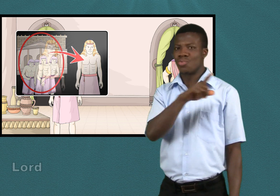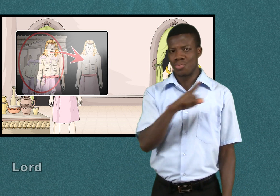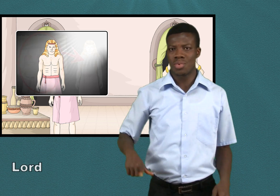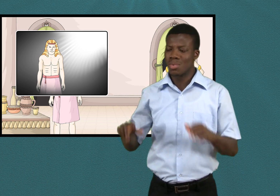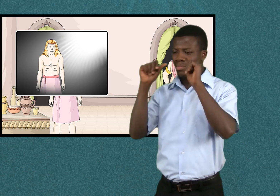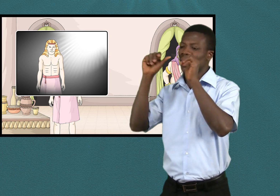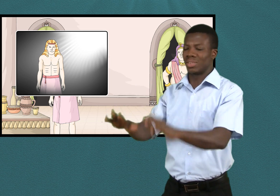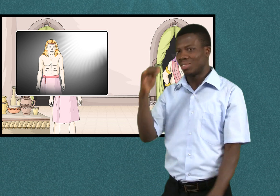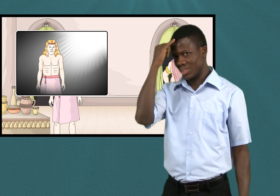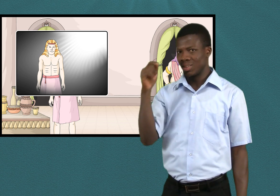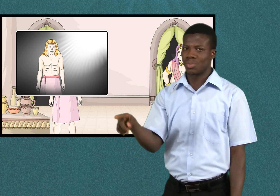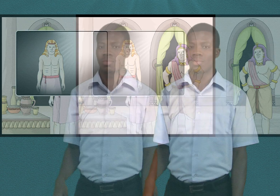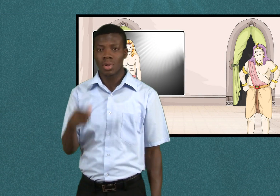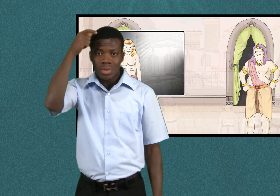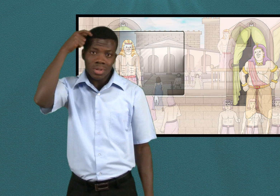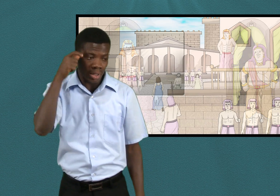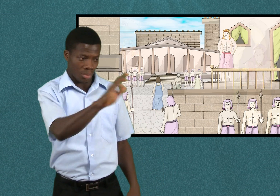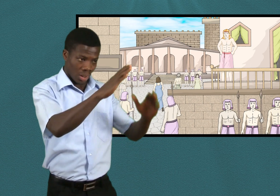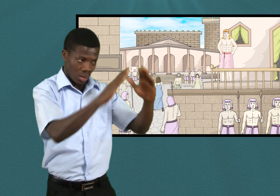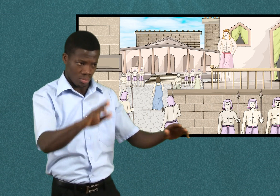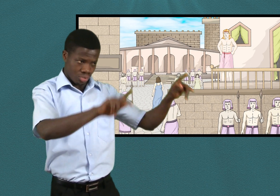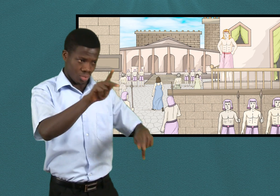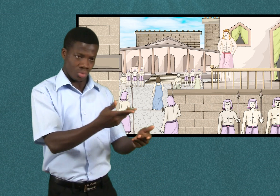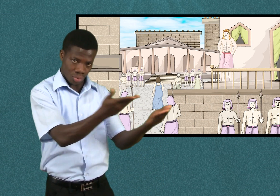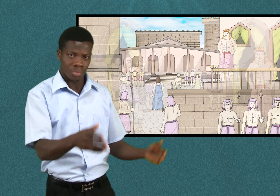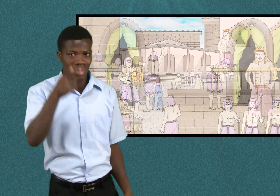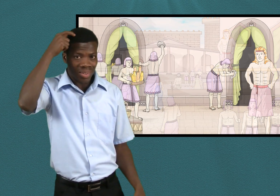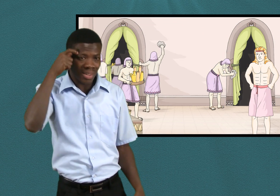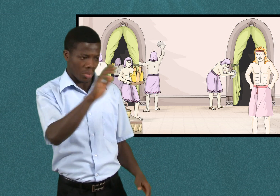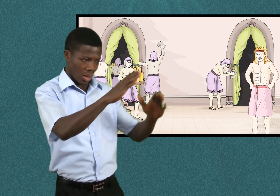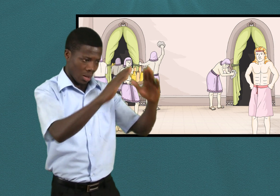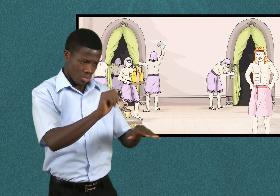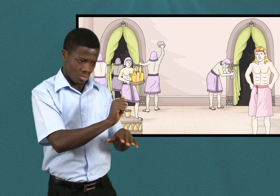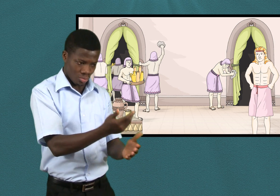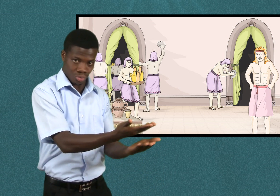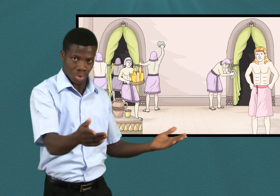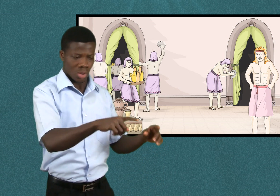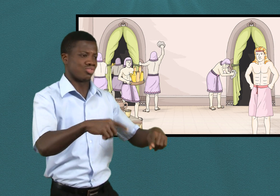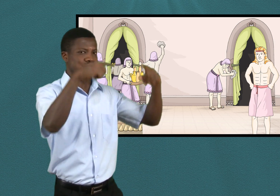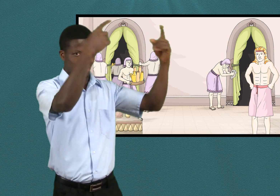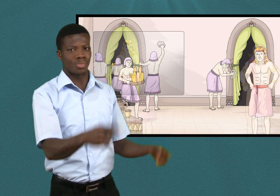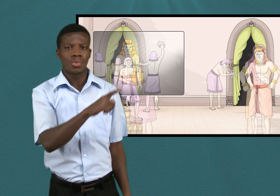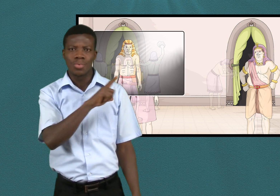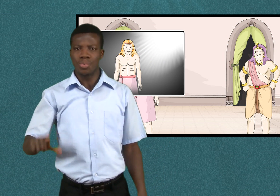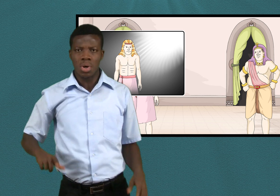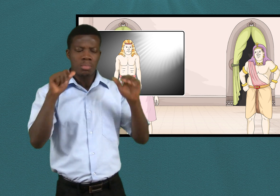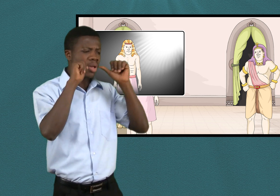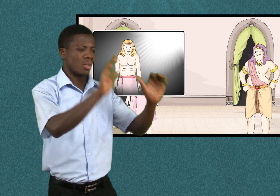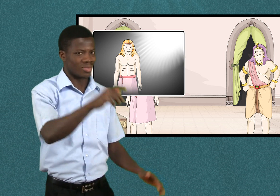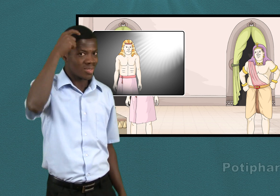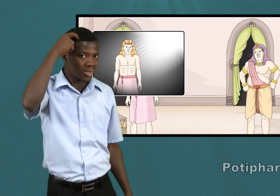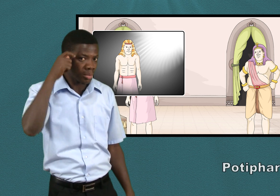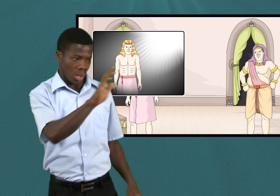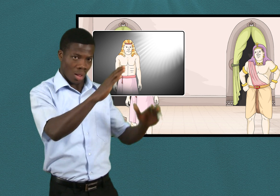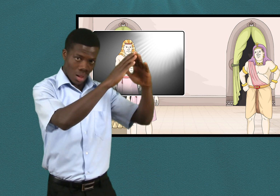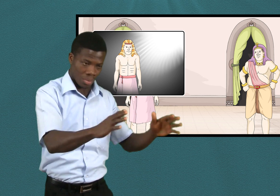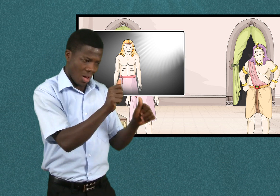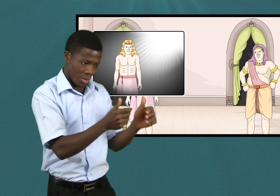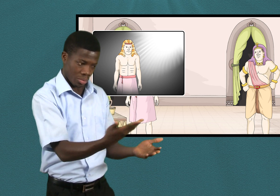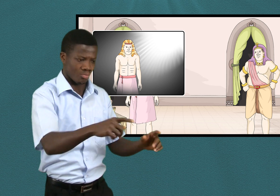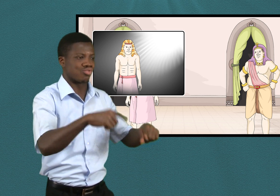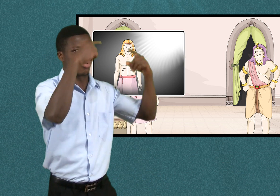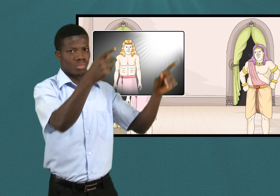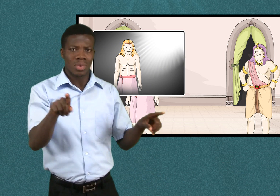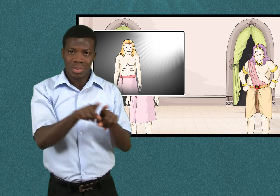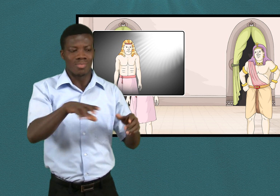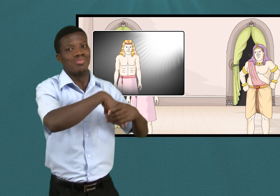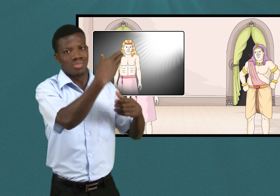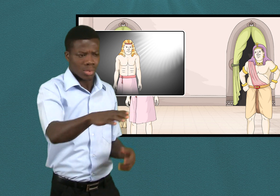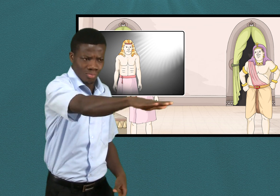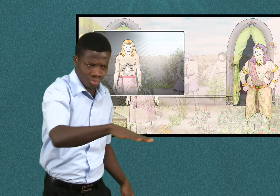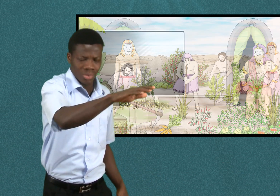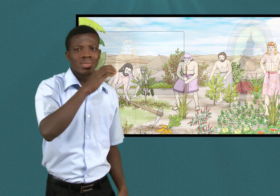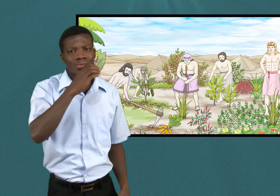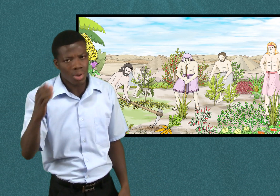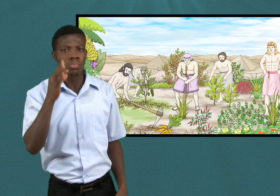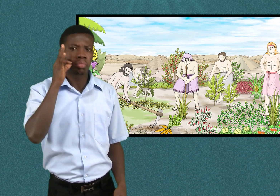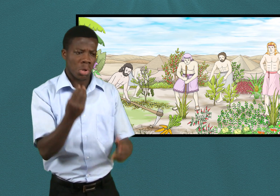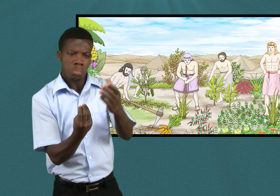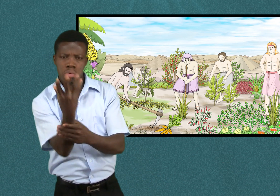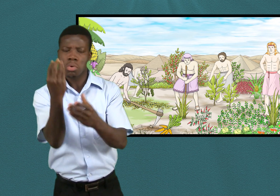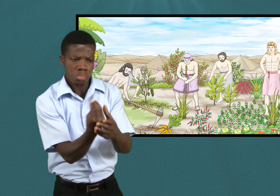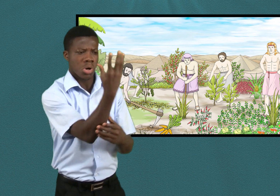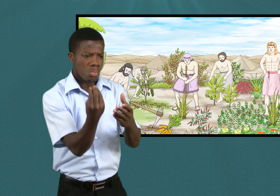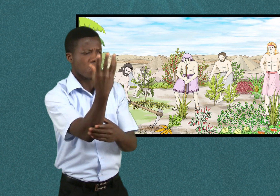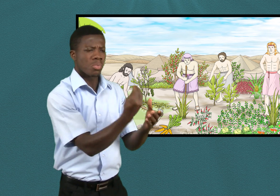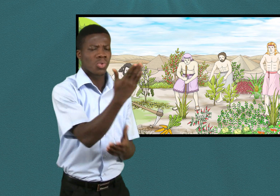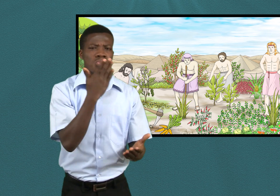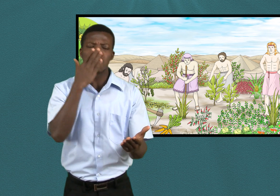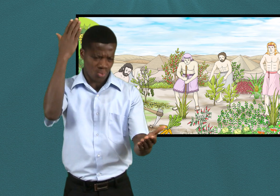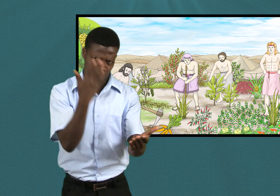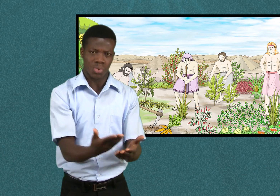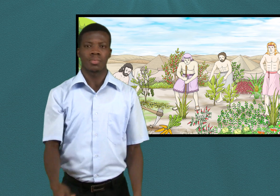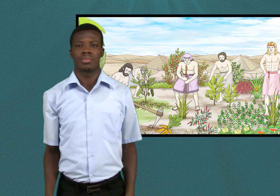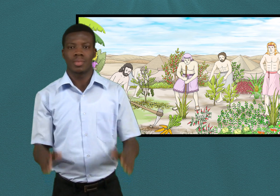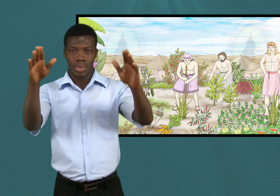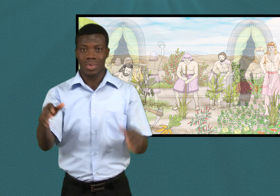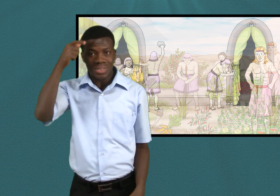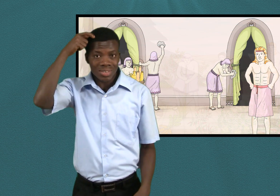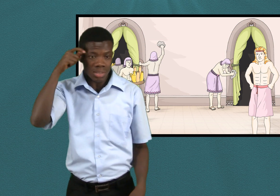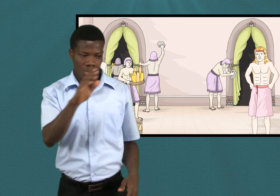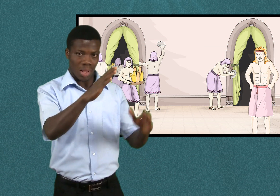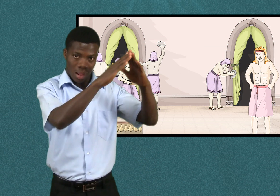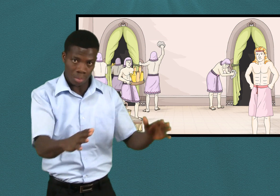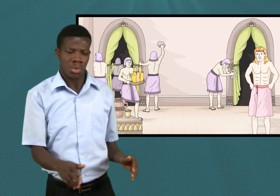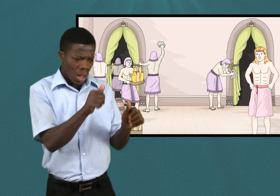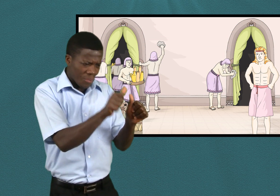From the time that he put Joseph in charge of his household and all he owned, the LORD blessed the Egyptian’s household on account of him.